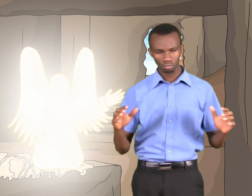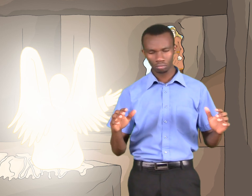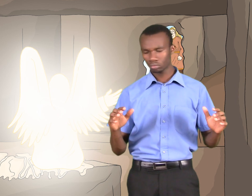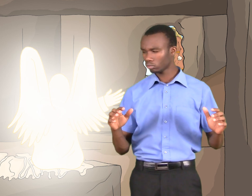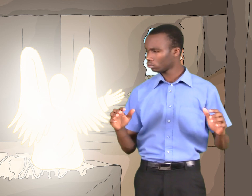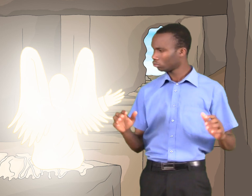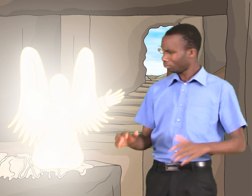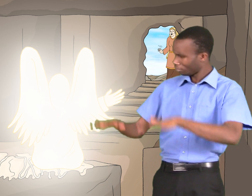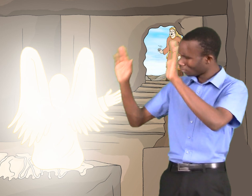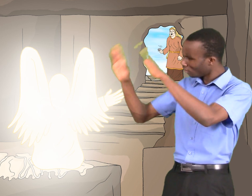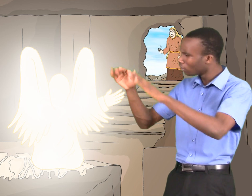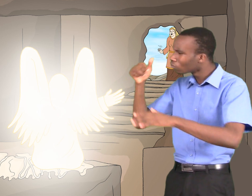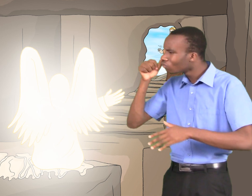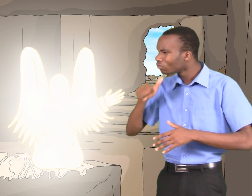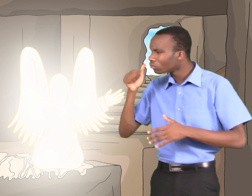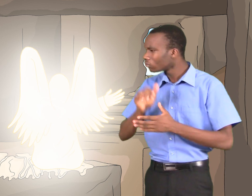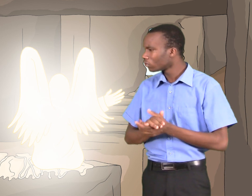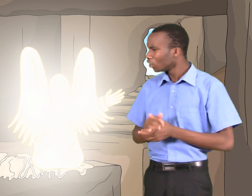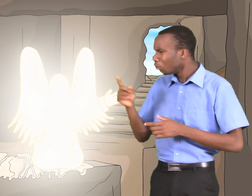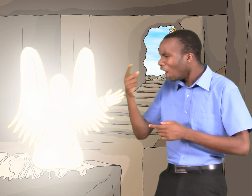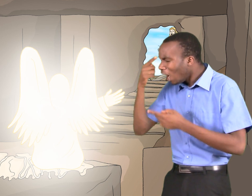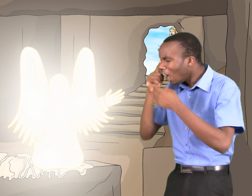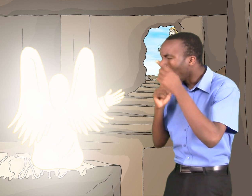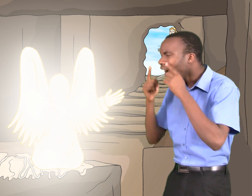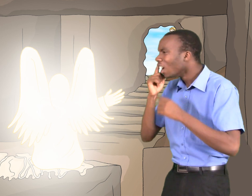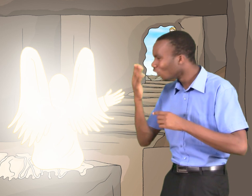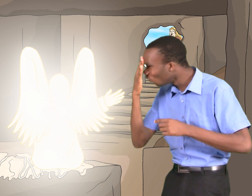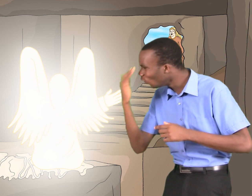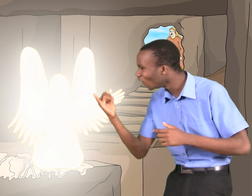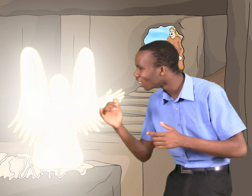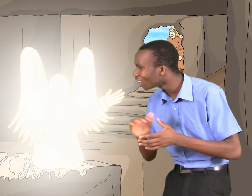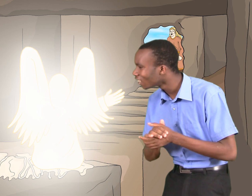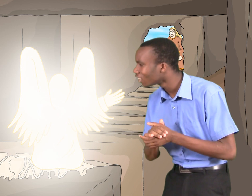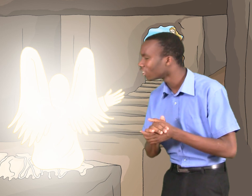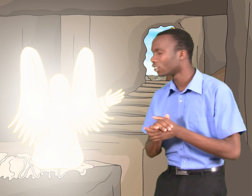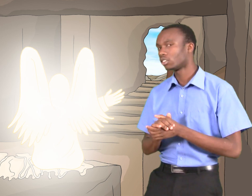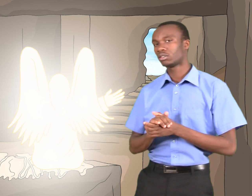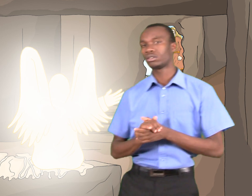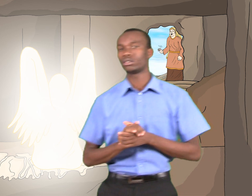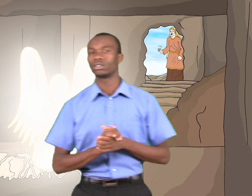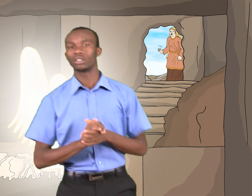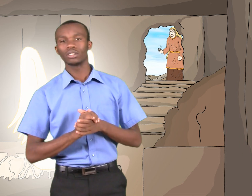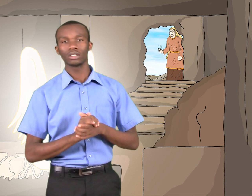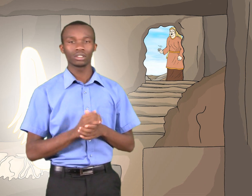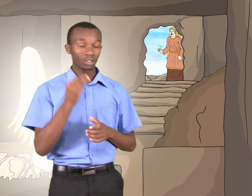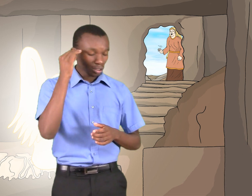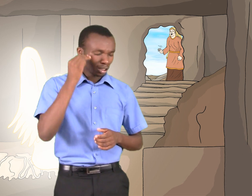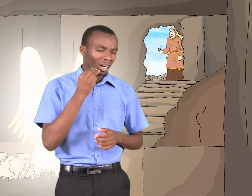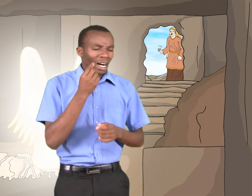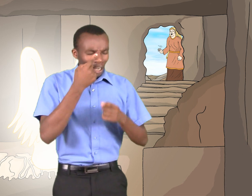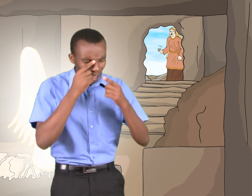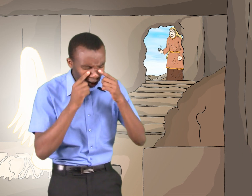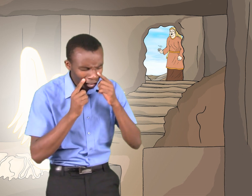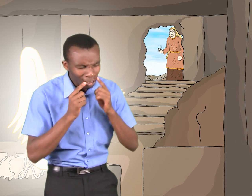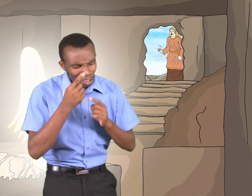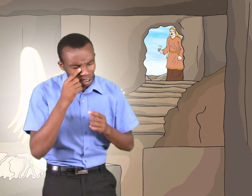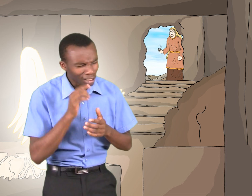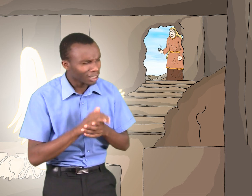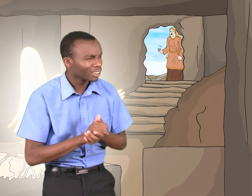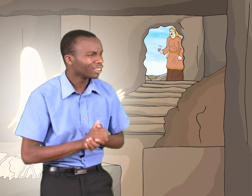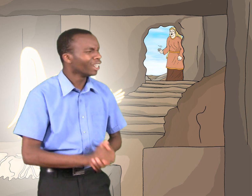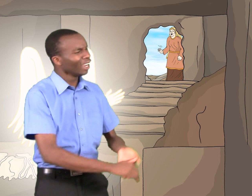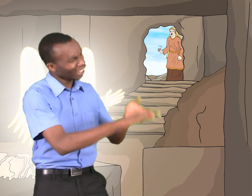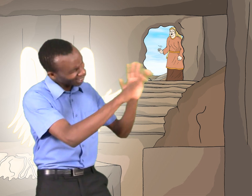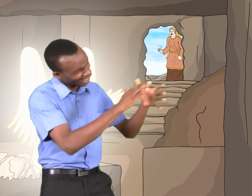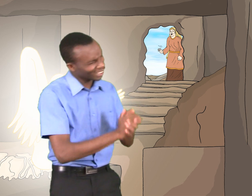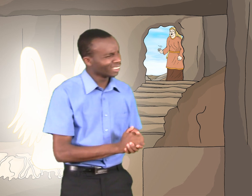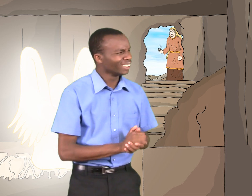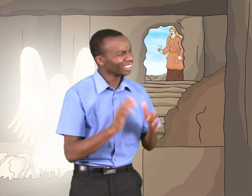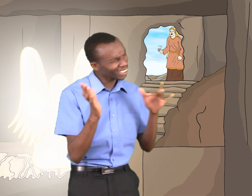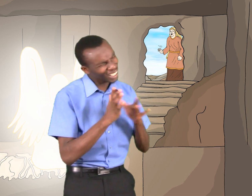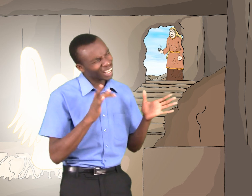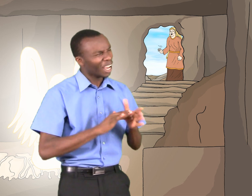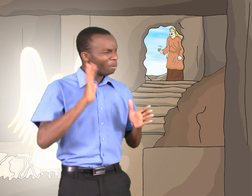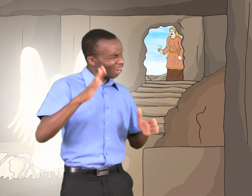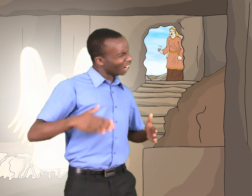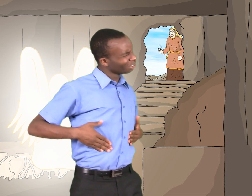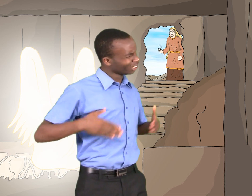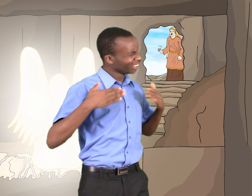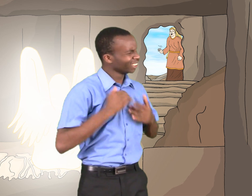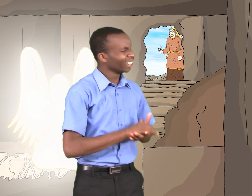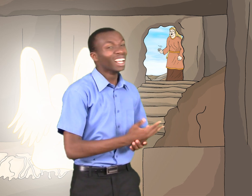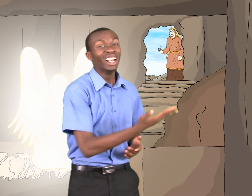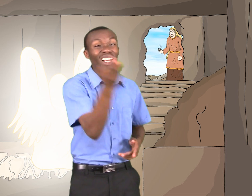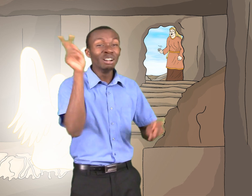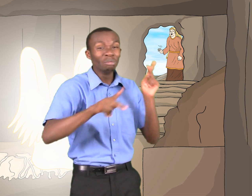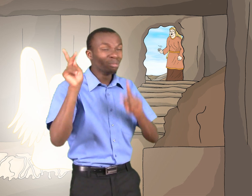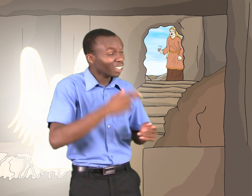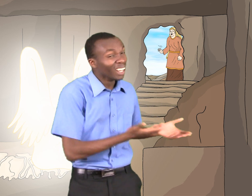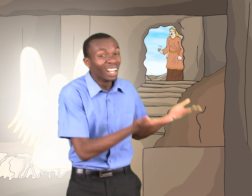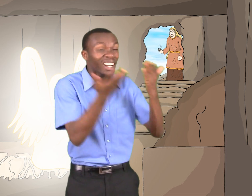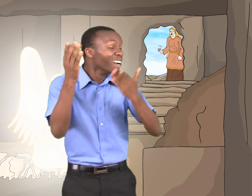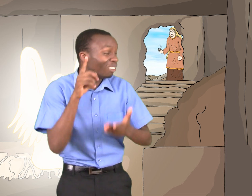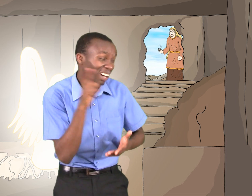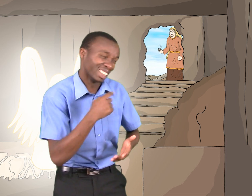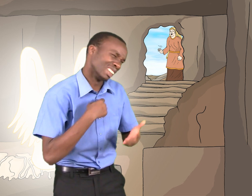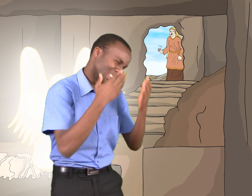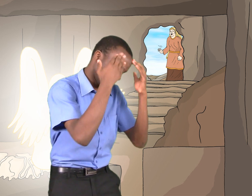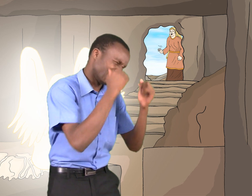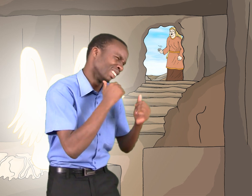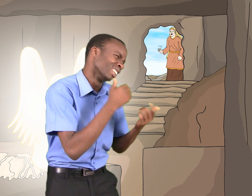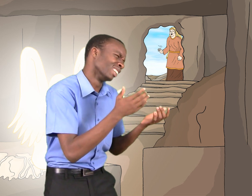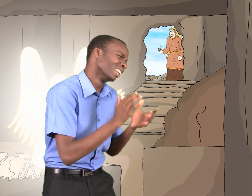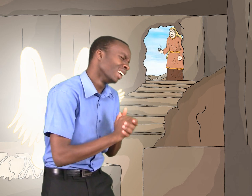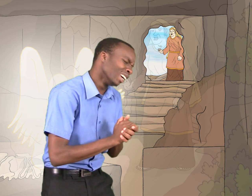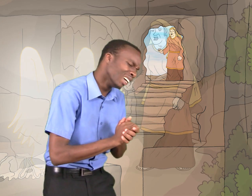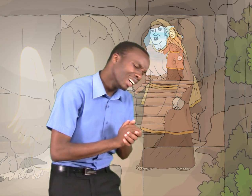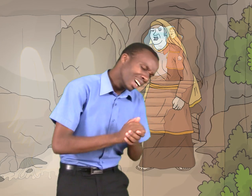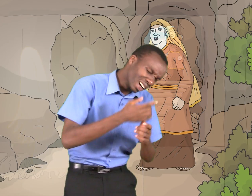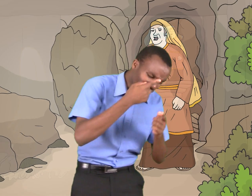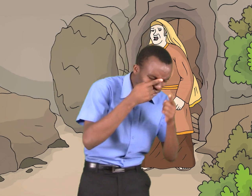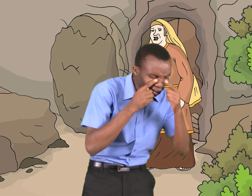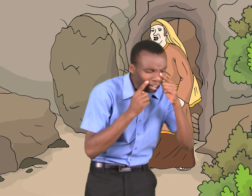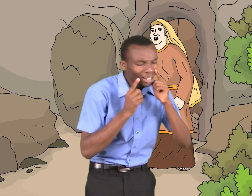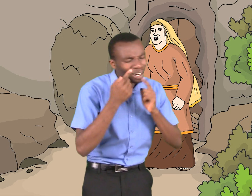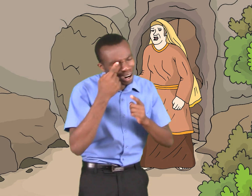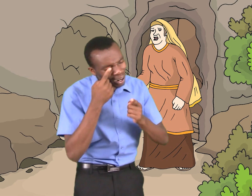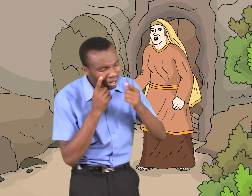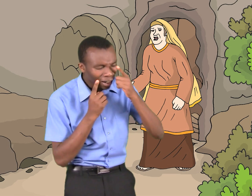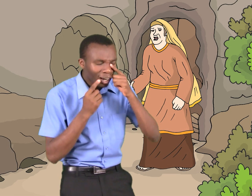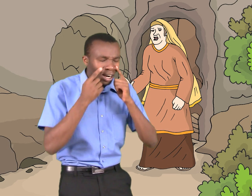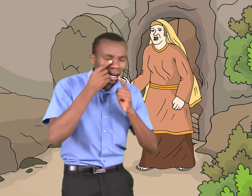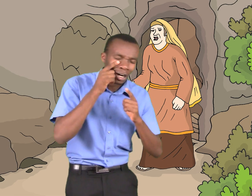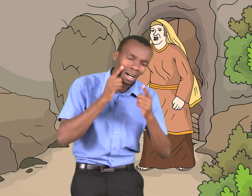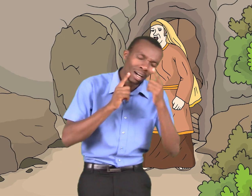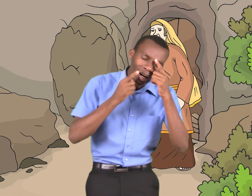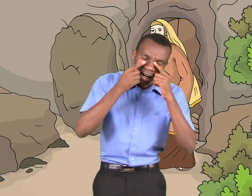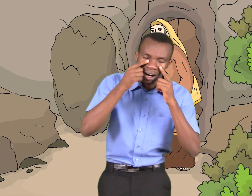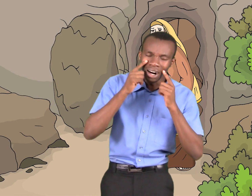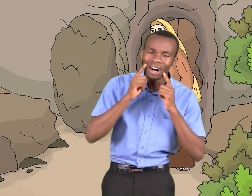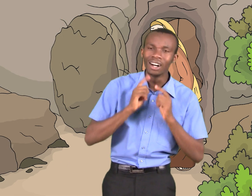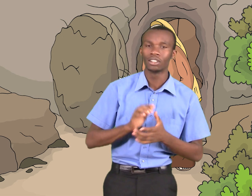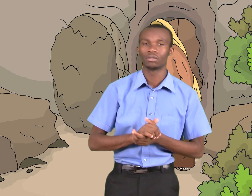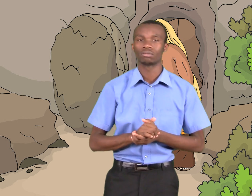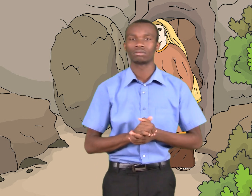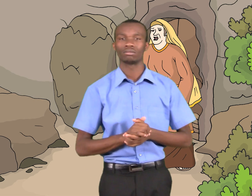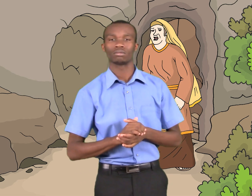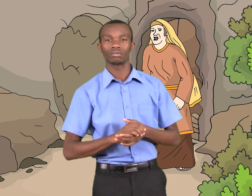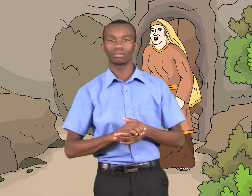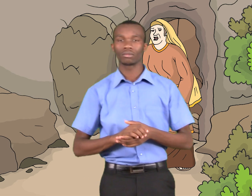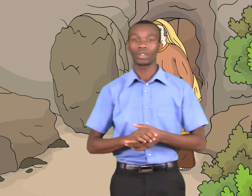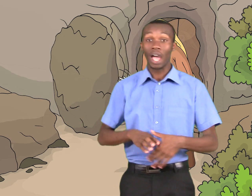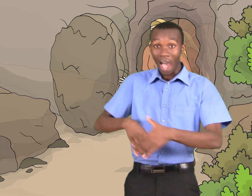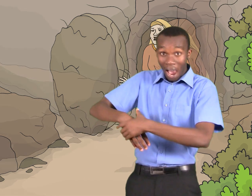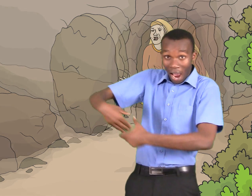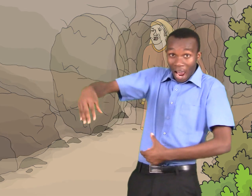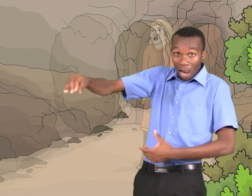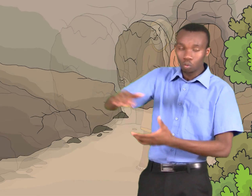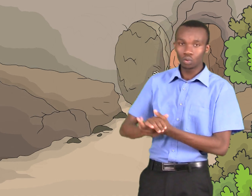“Because they have taken my Lord away,” she said, “and I do not know where they have put Him.”